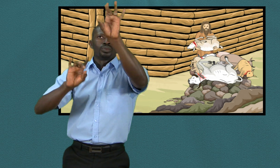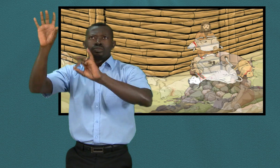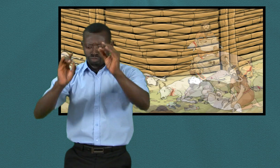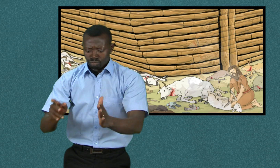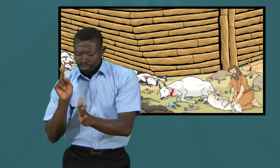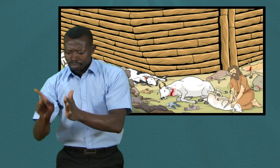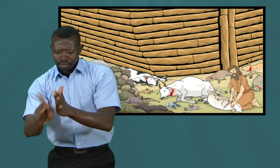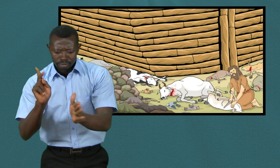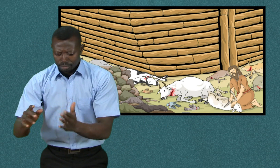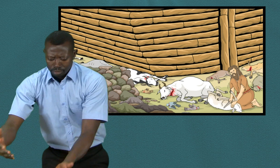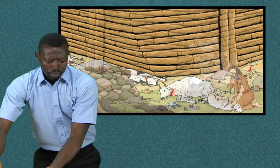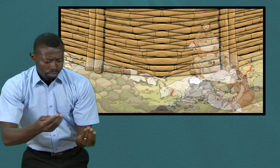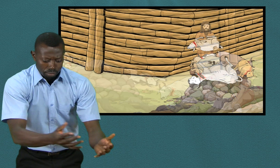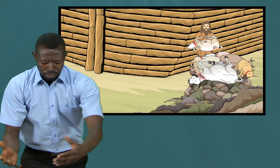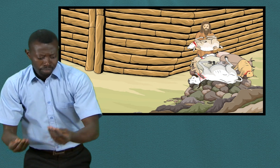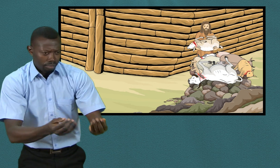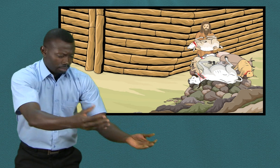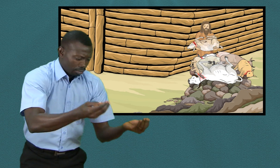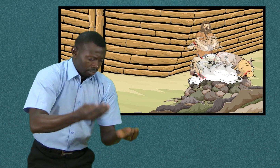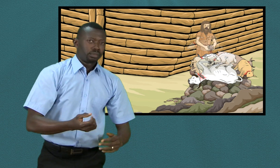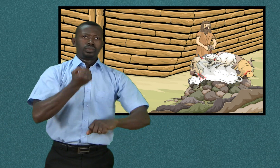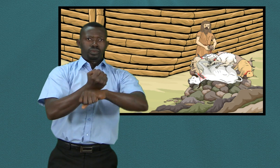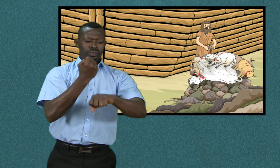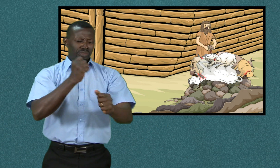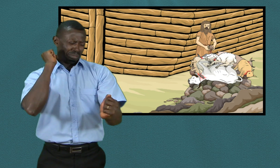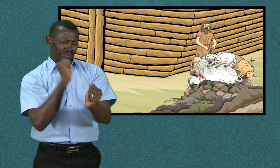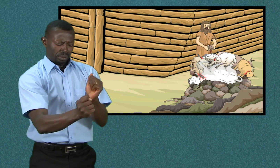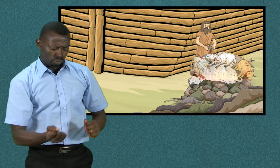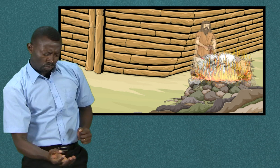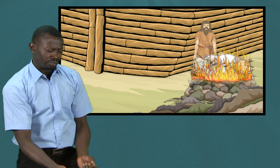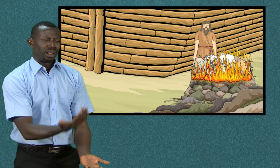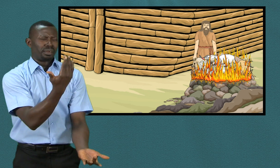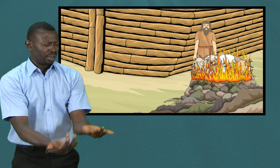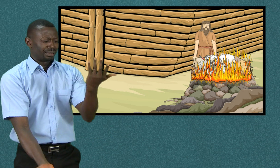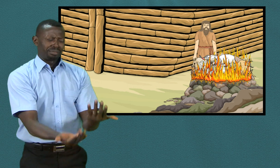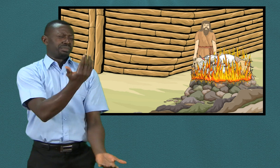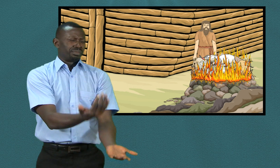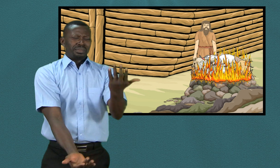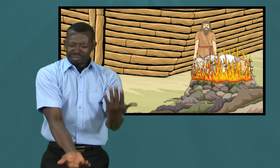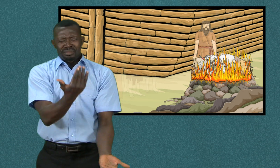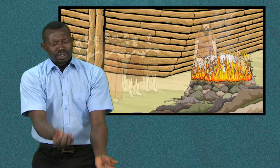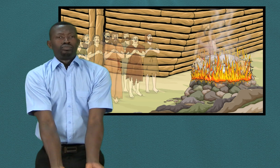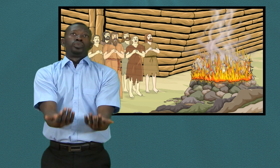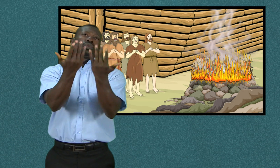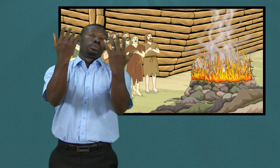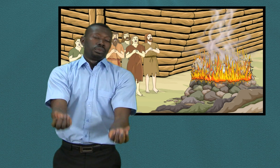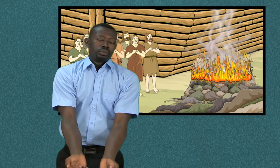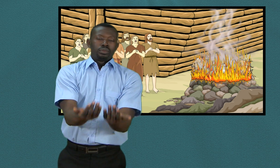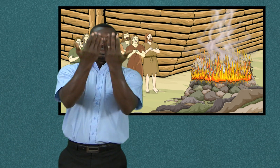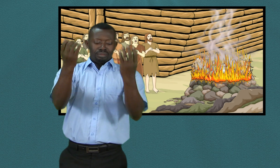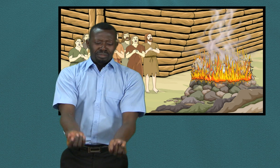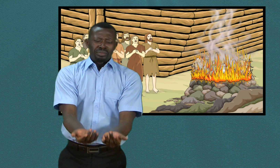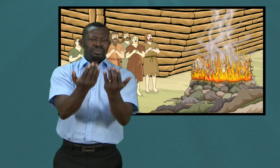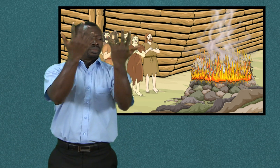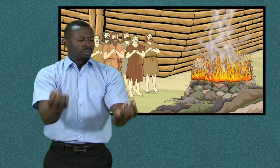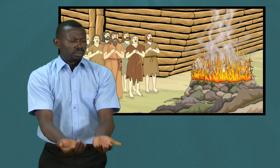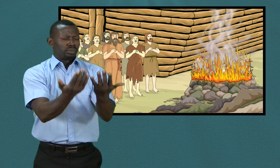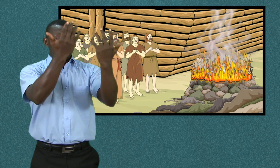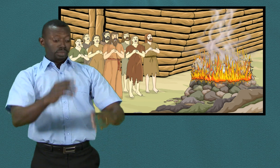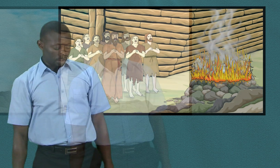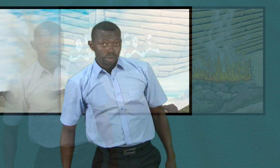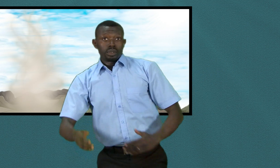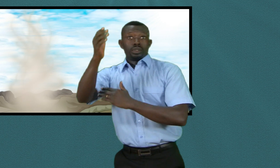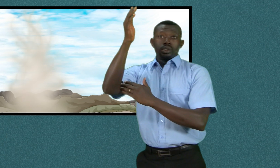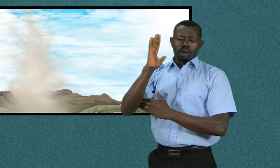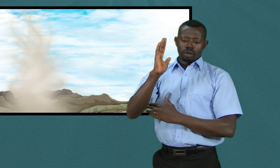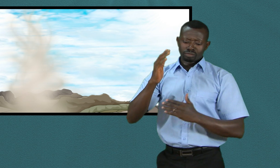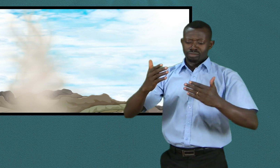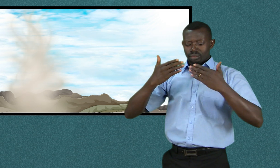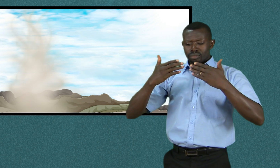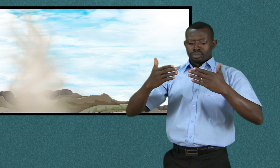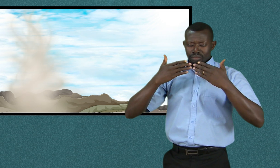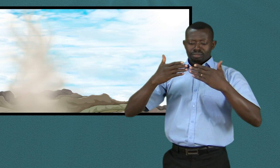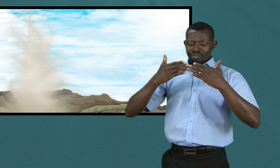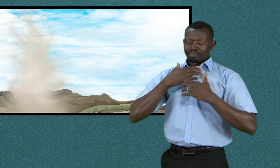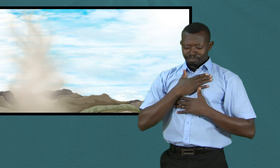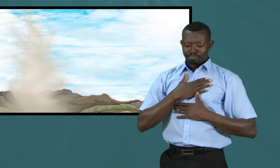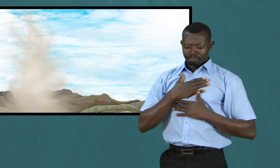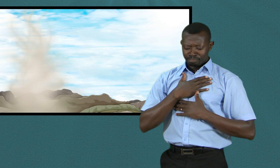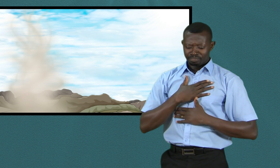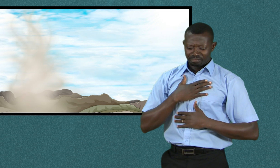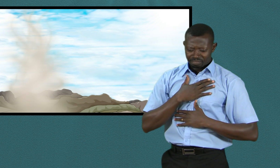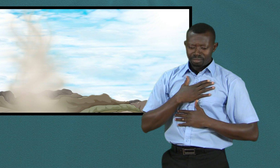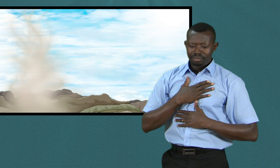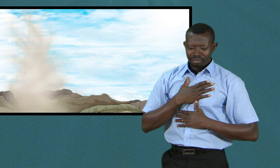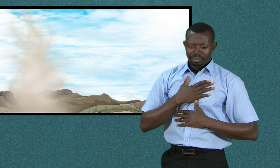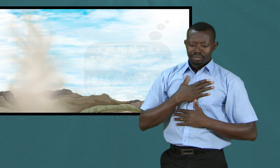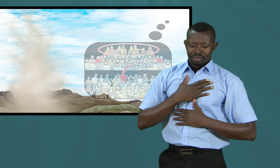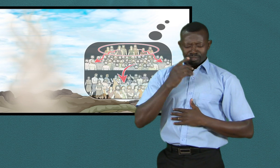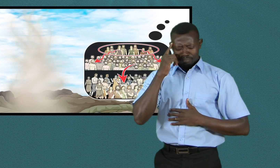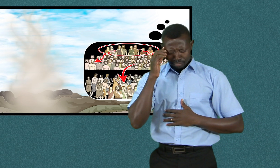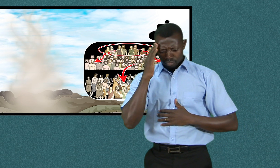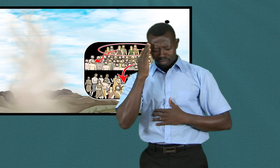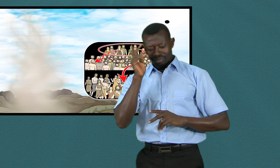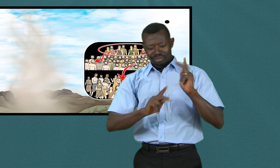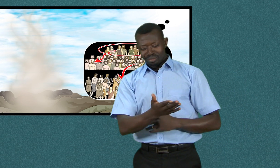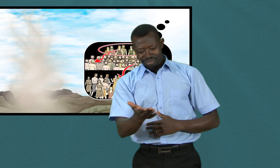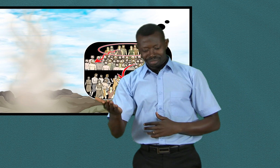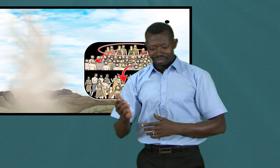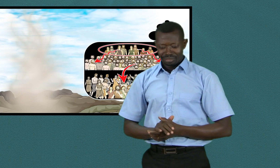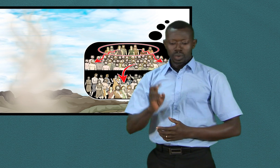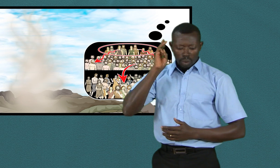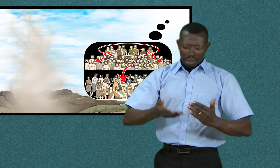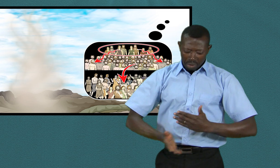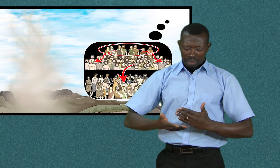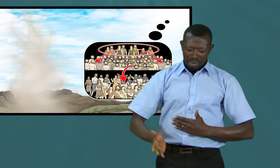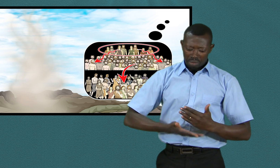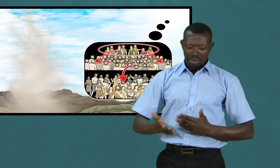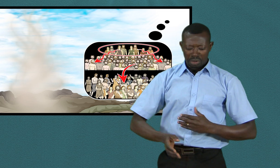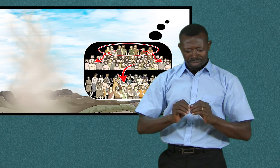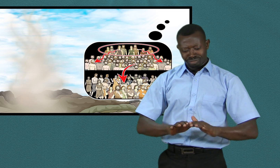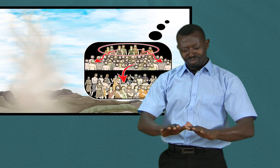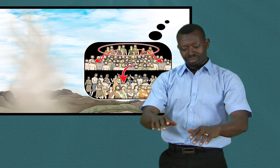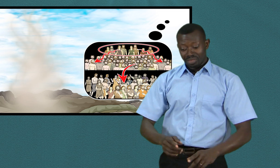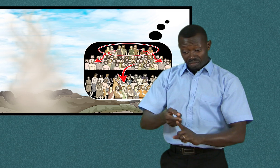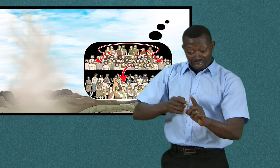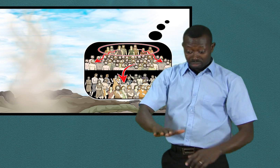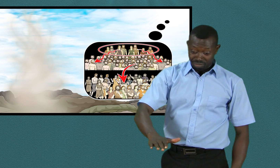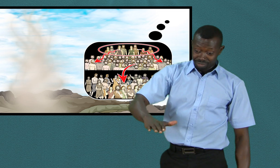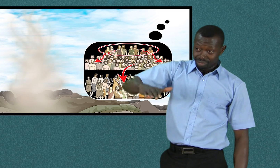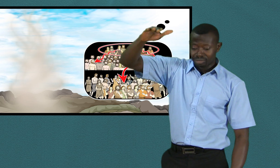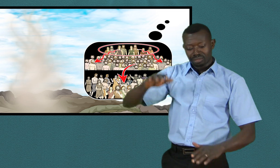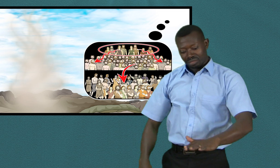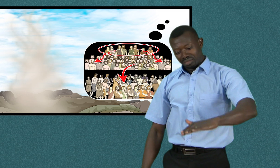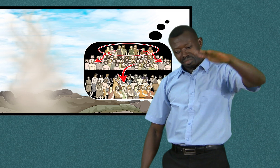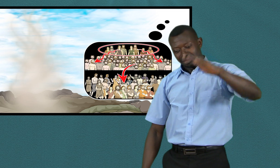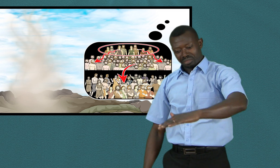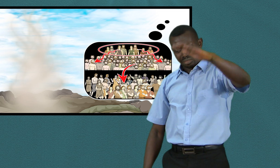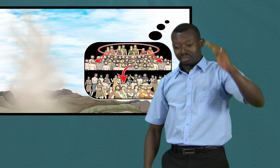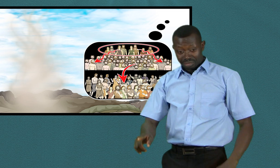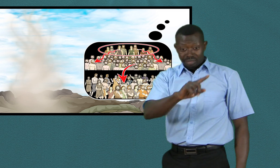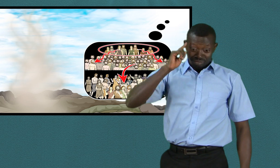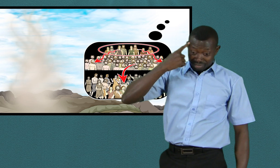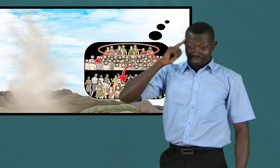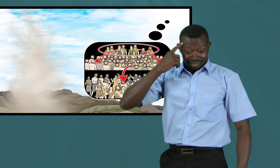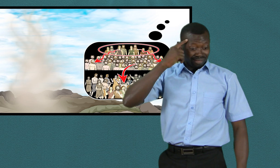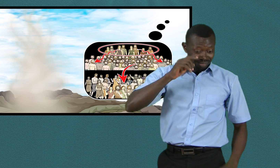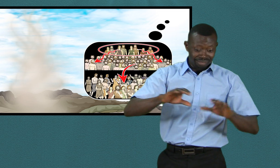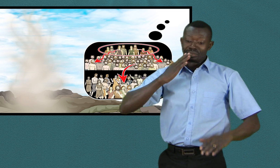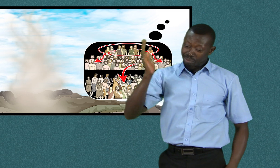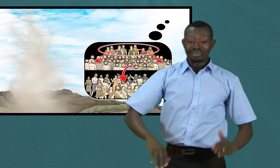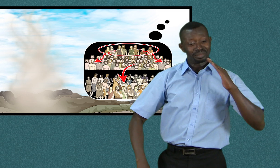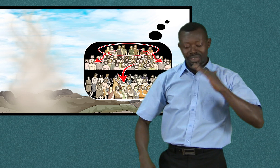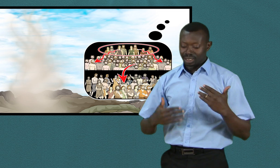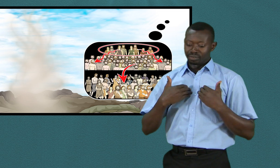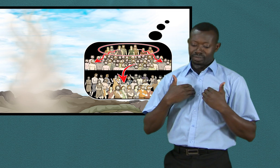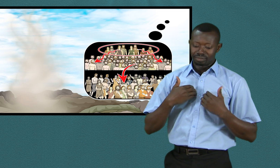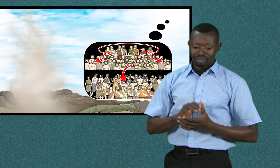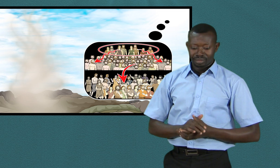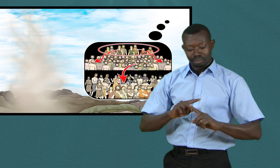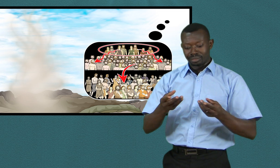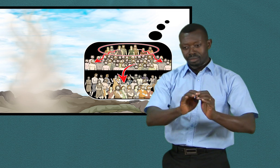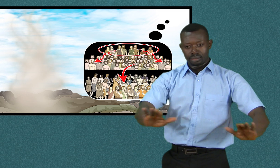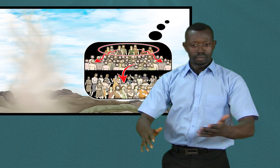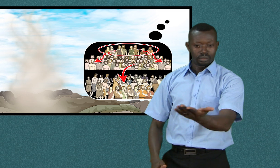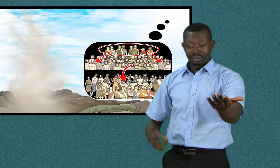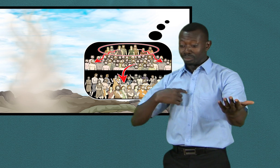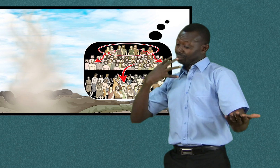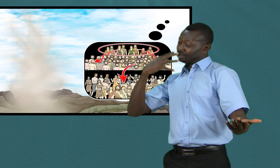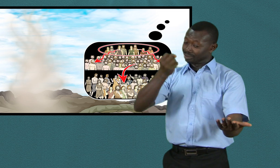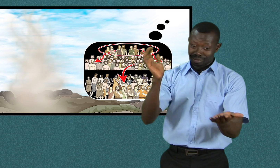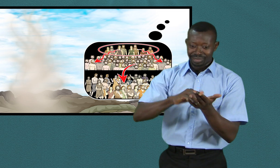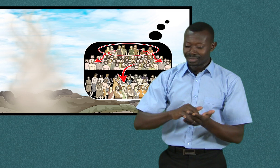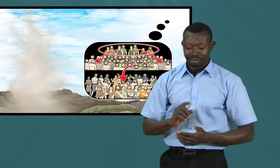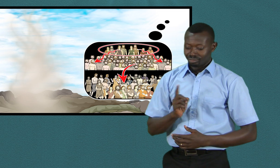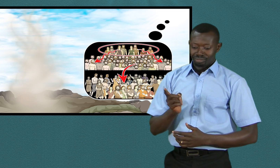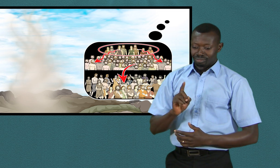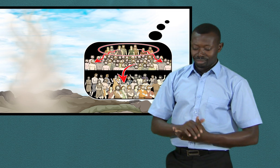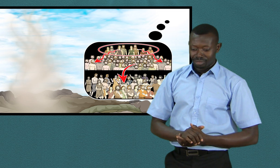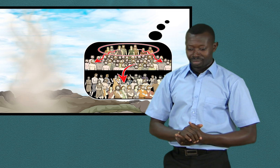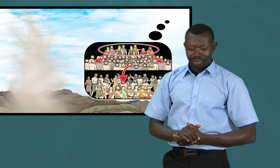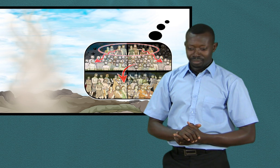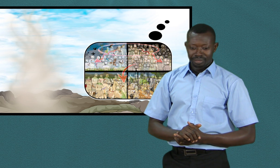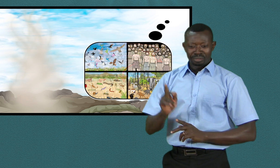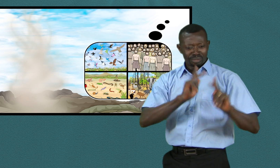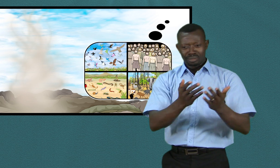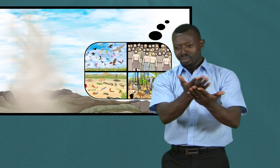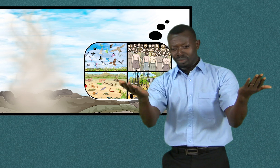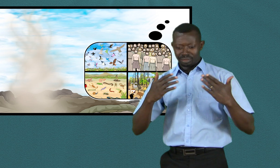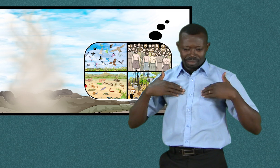When the LORD smelled the pleasing aroma, He said in His heart, “Never again will I curse the ground because of man, even though every inclination of his heart is evil from his youth.